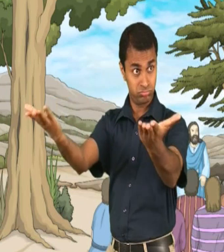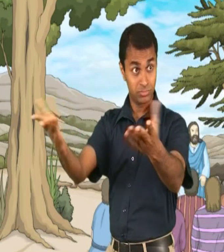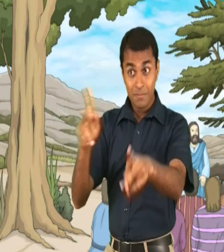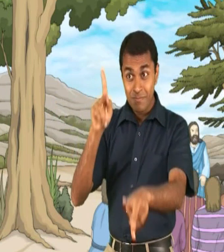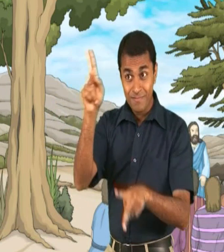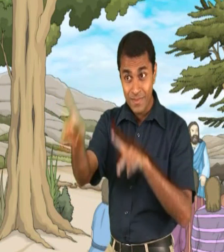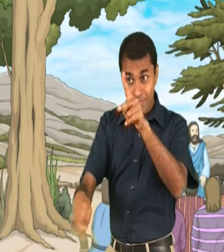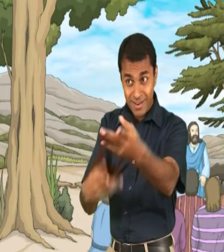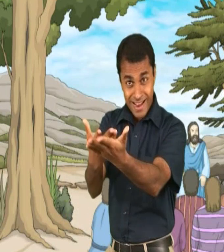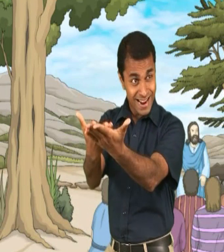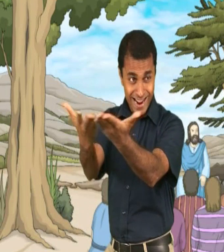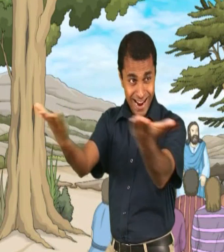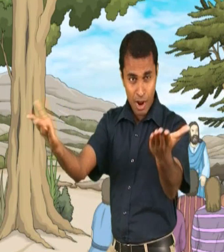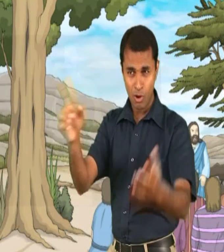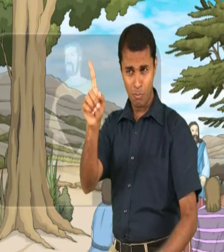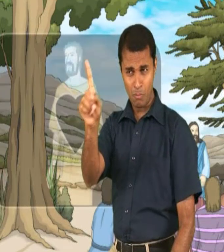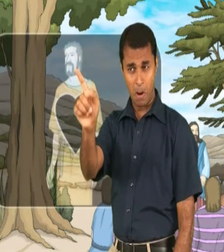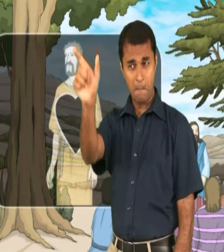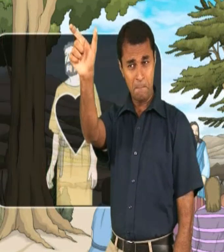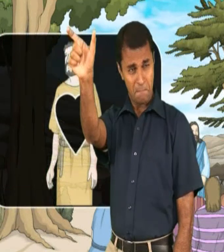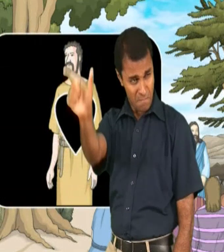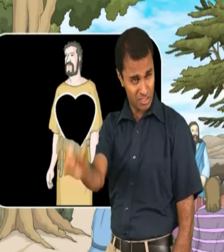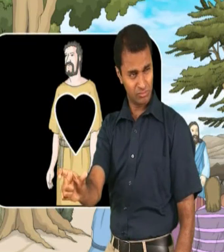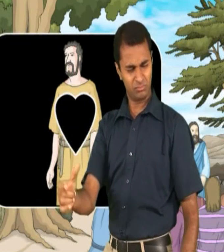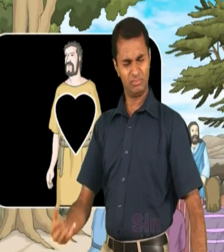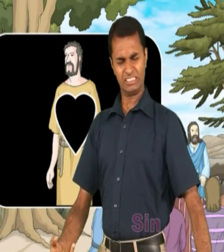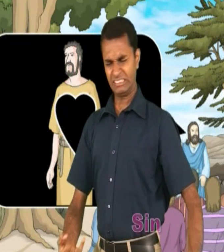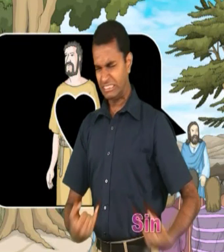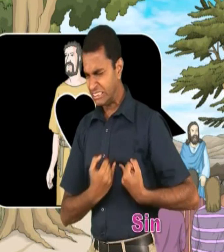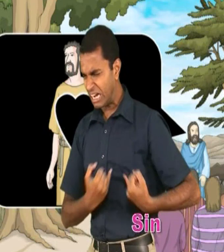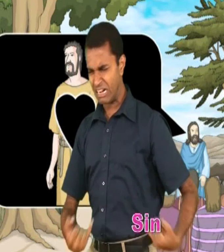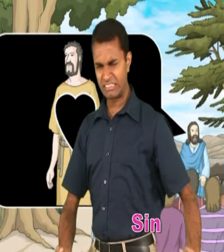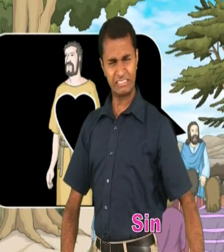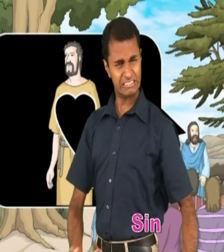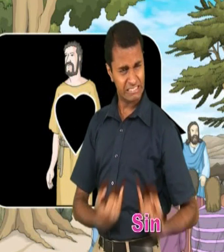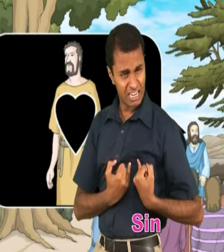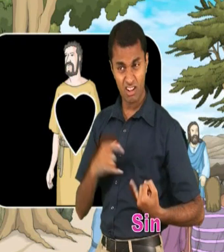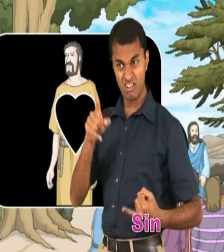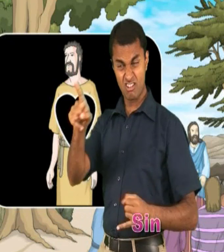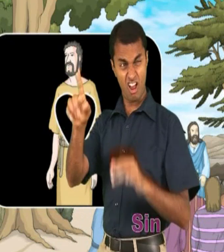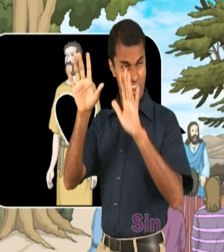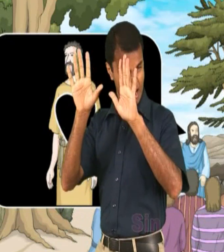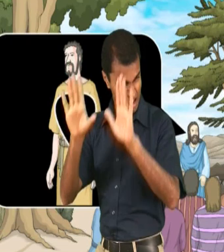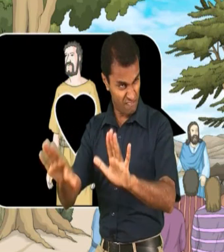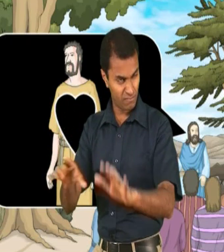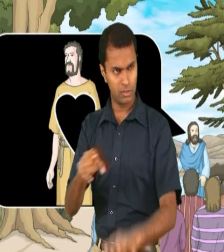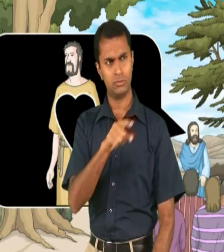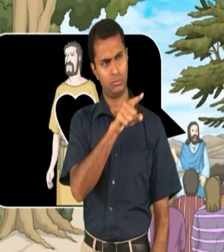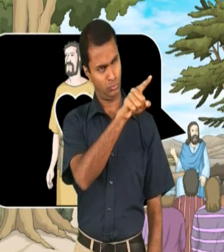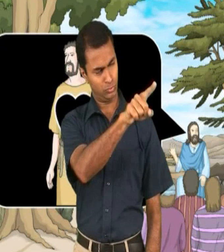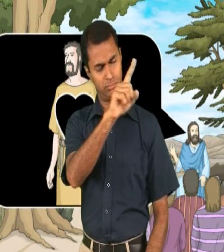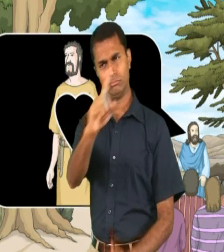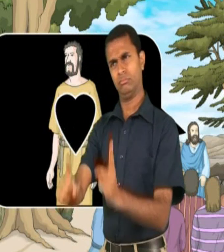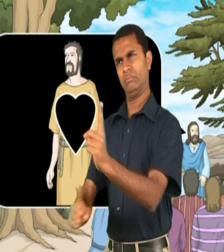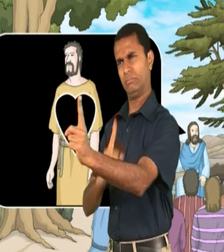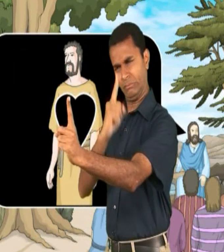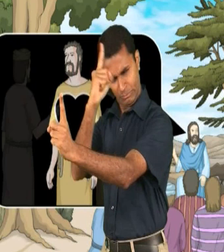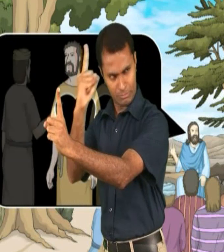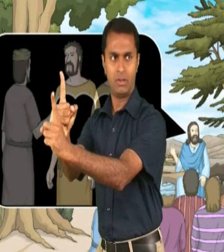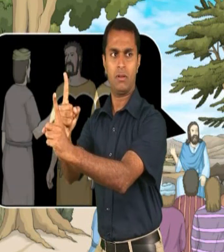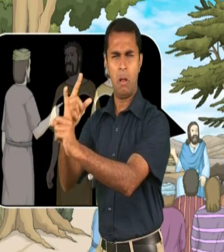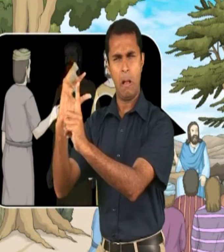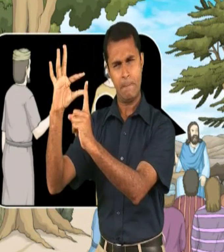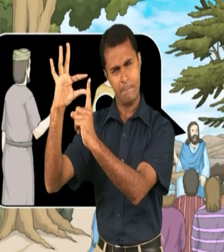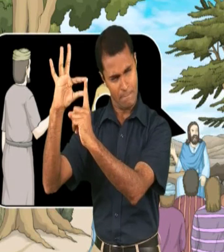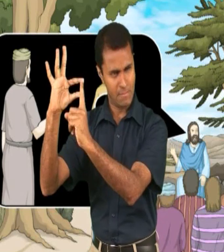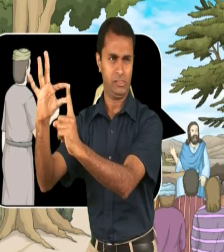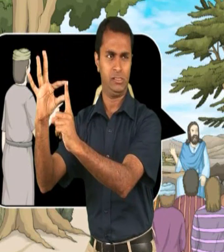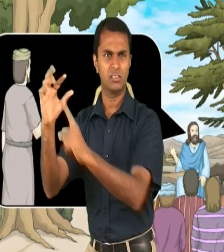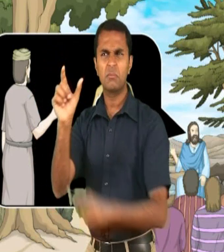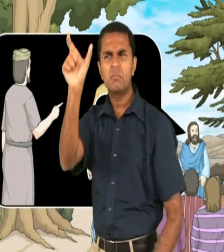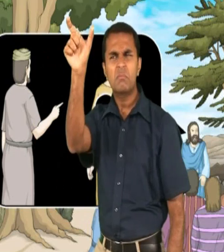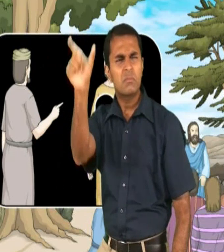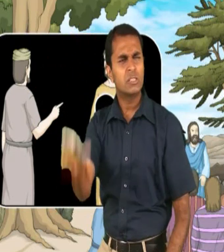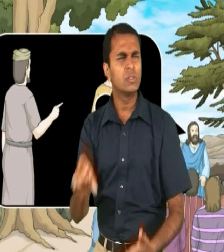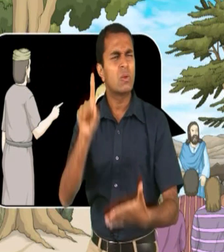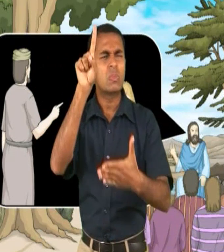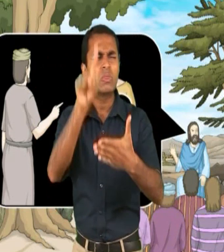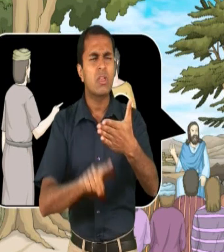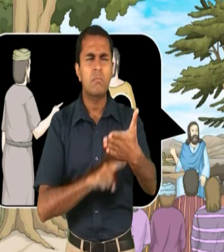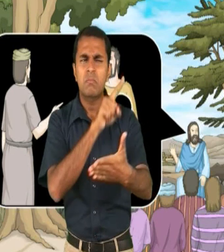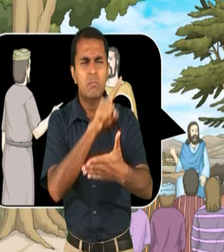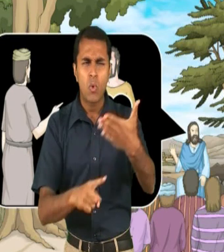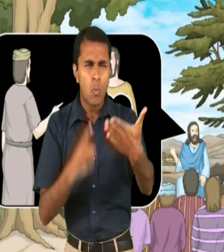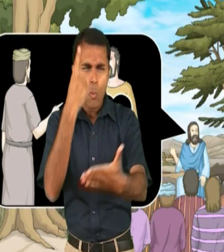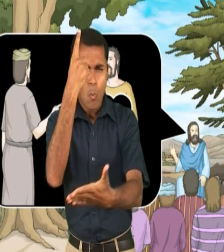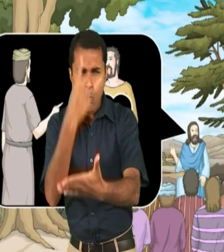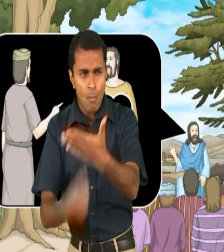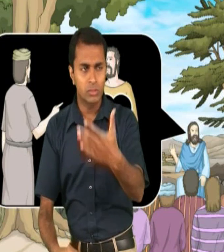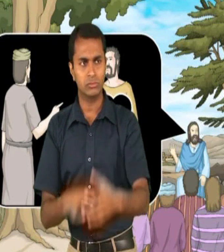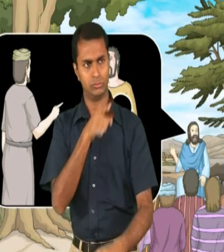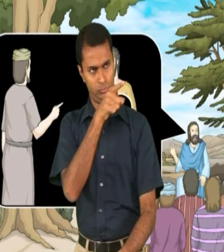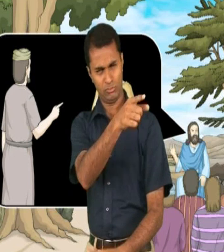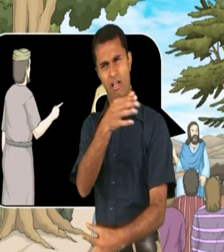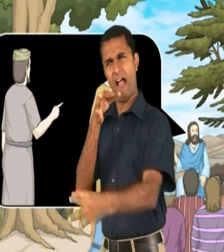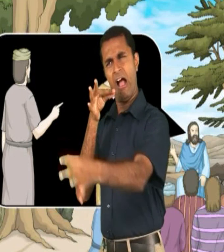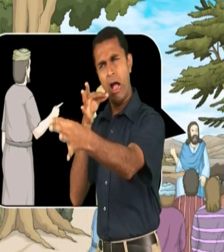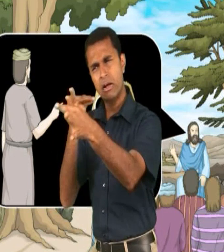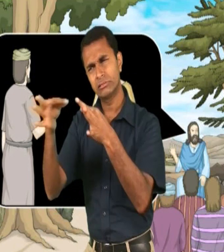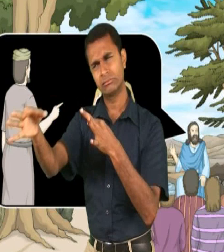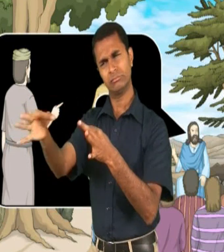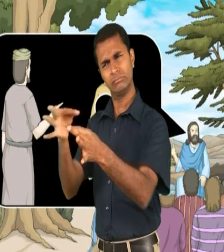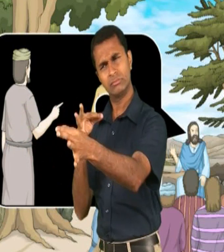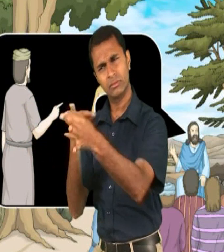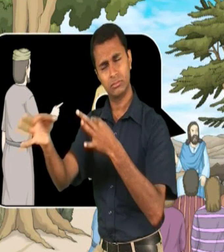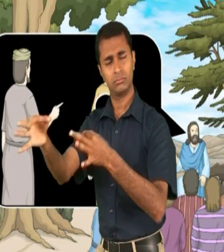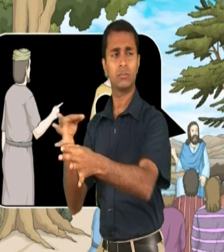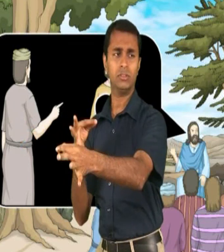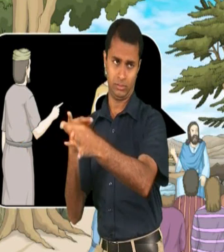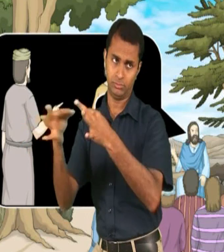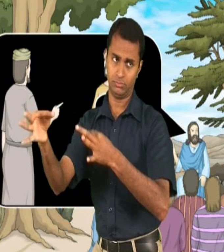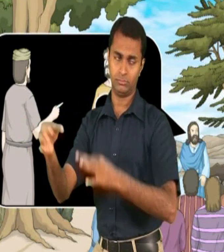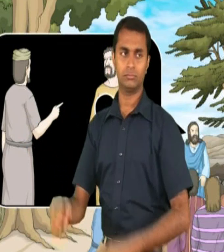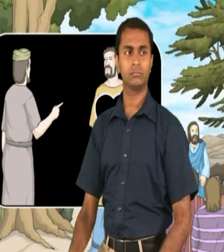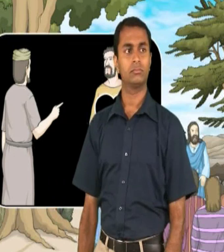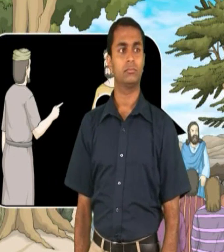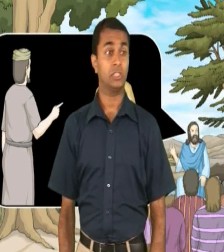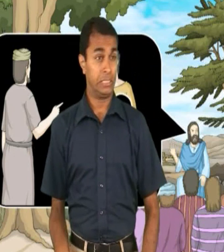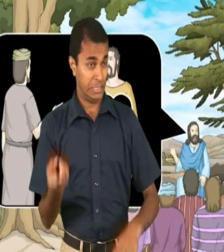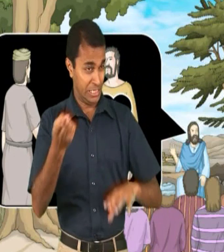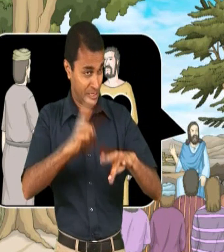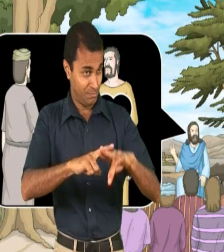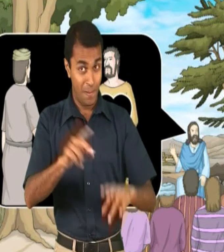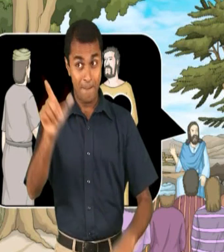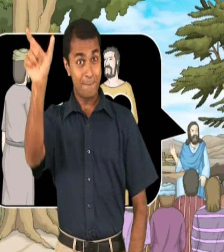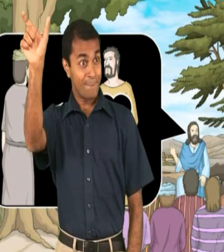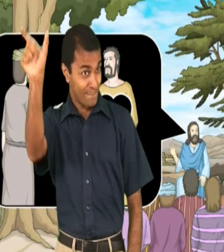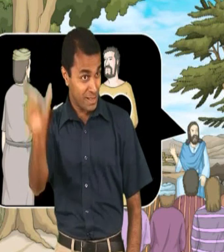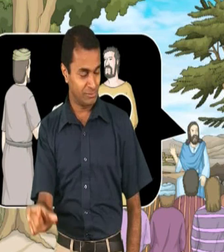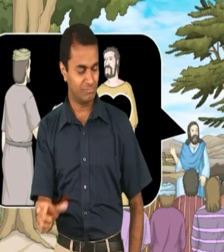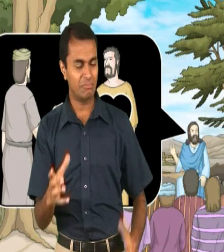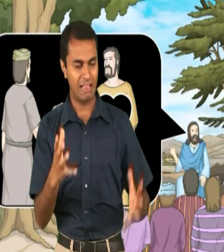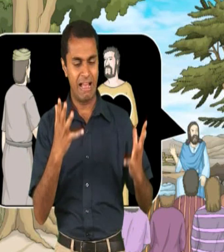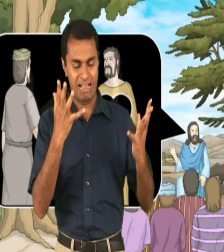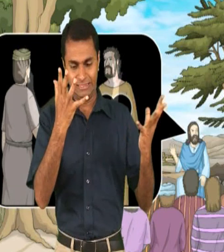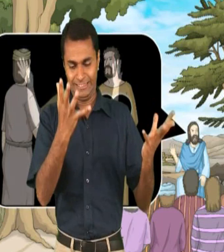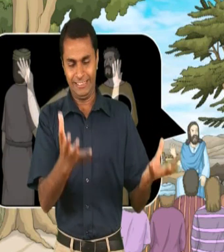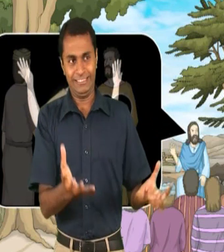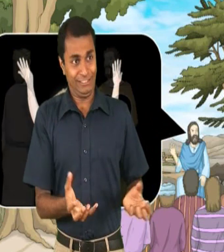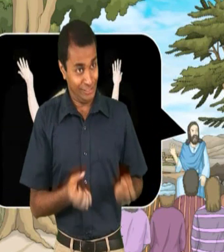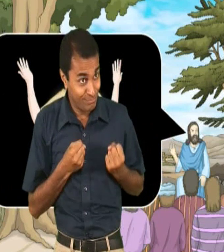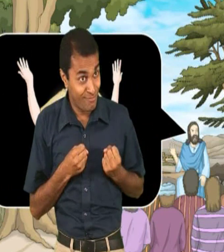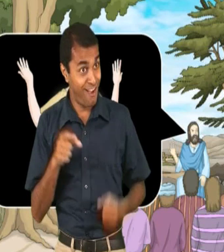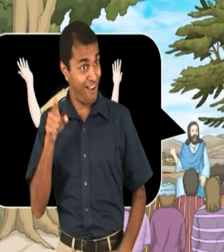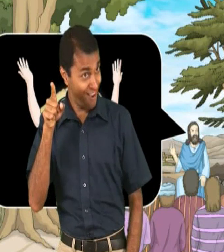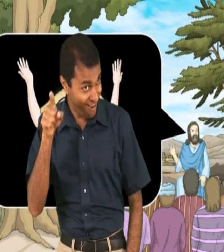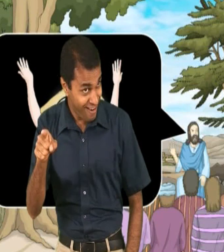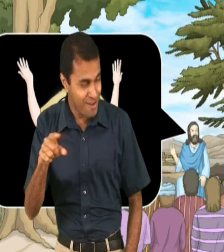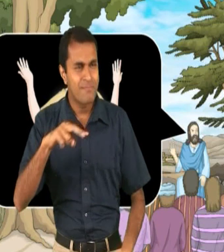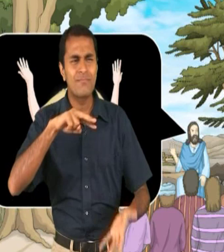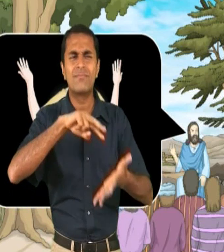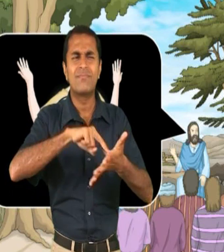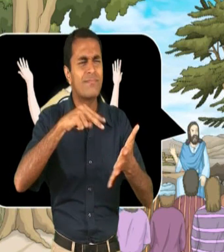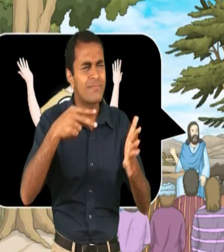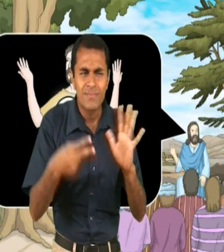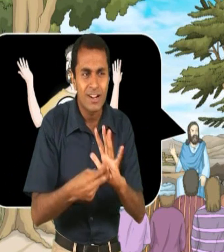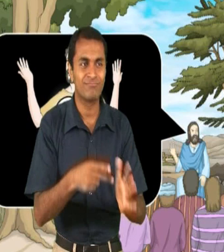If your brother sins against you, go and confront him privately.